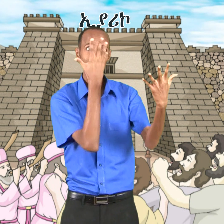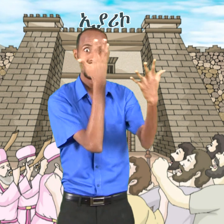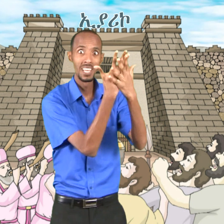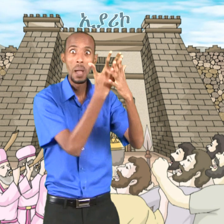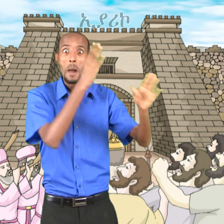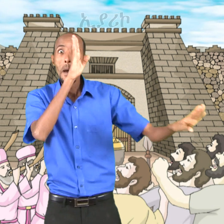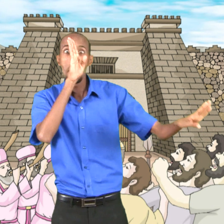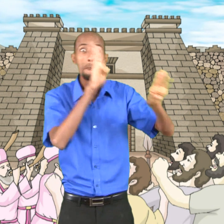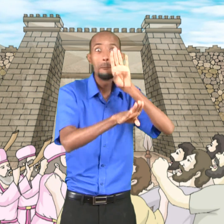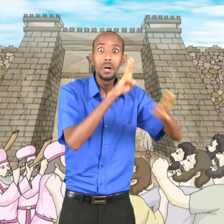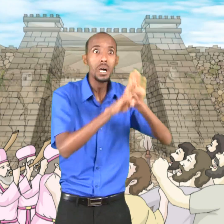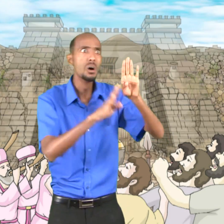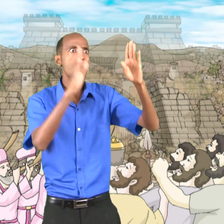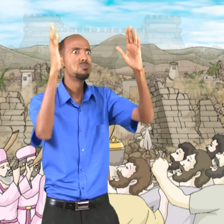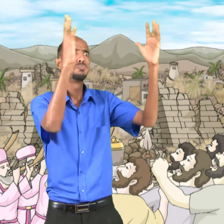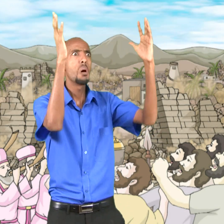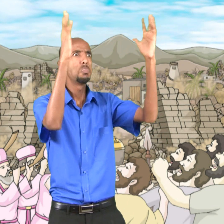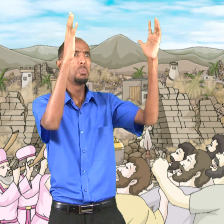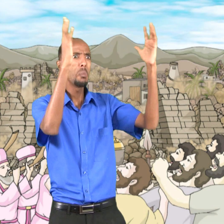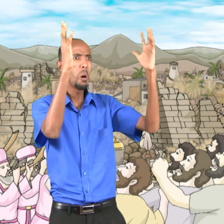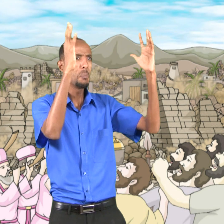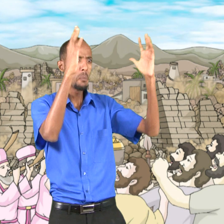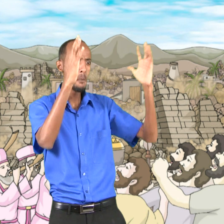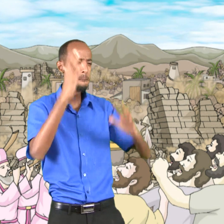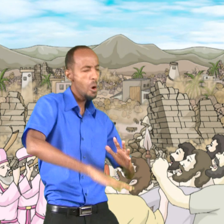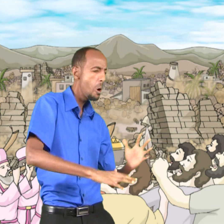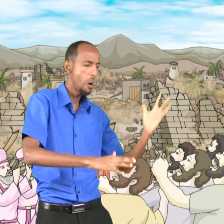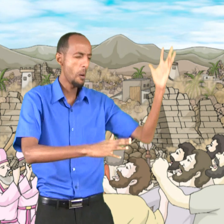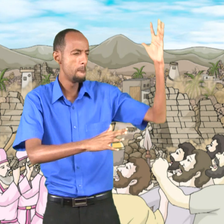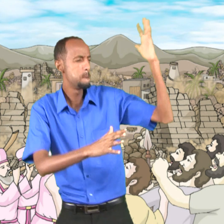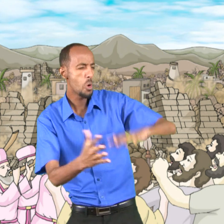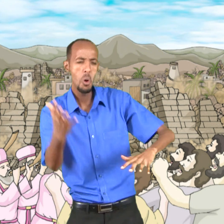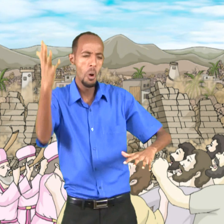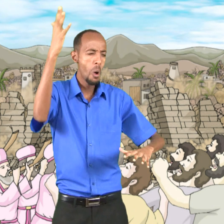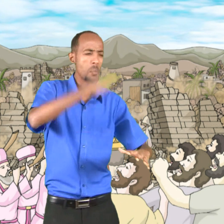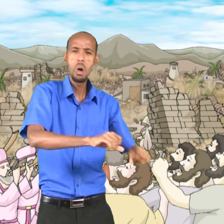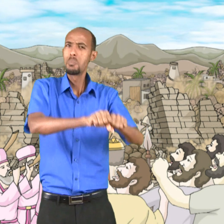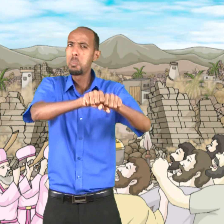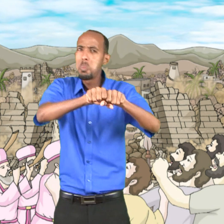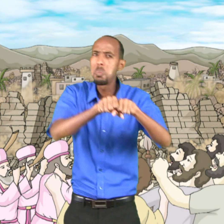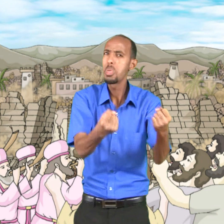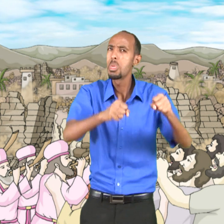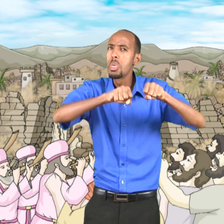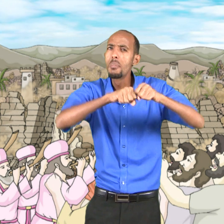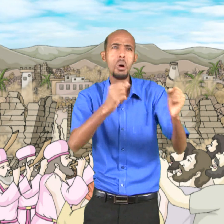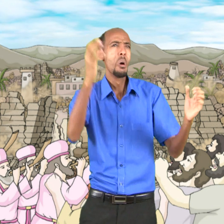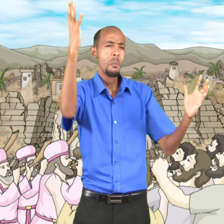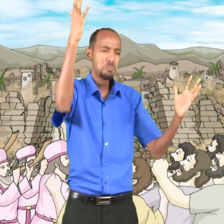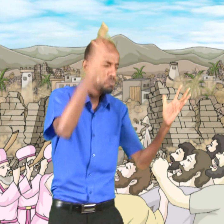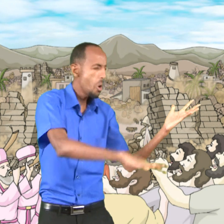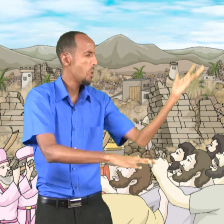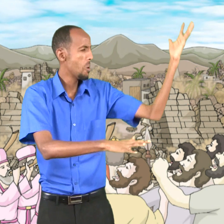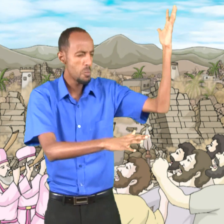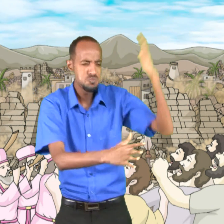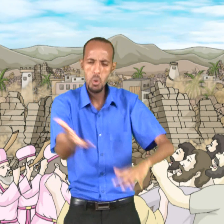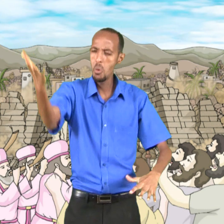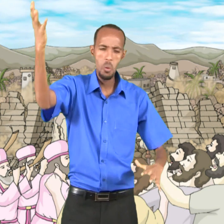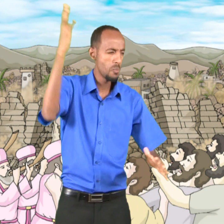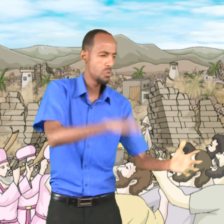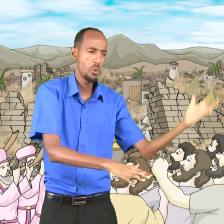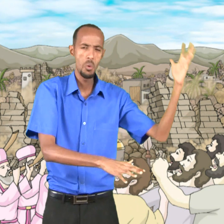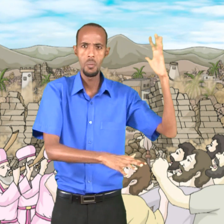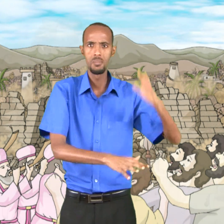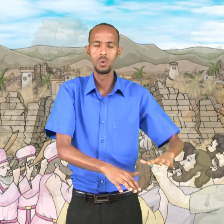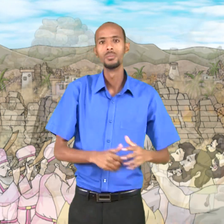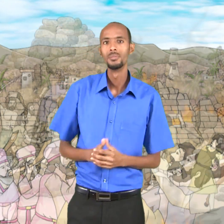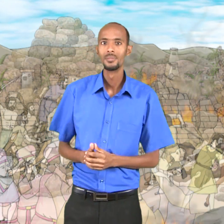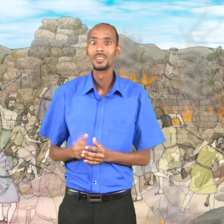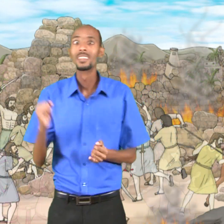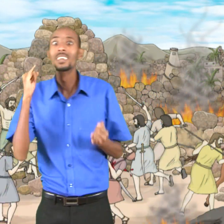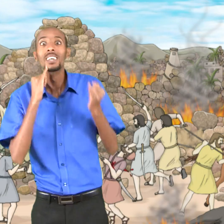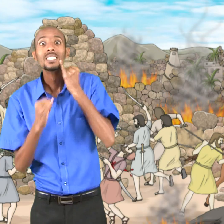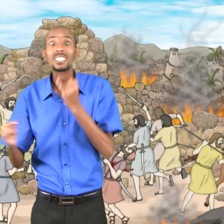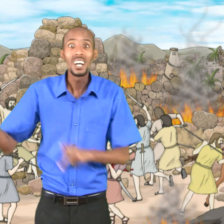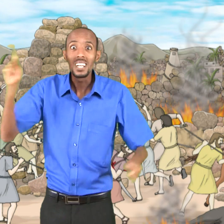When they heard the blast of the horn, the people gave a great shout, and the wall collapsed.